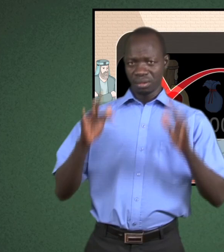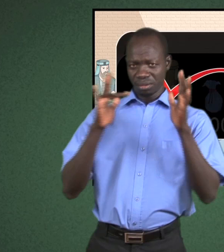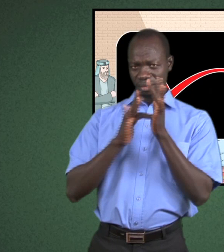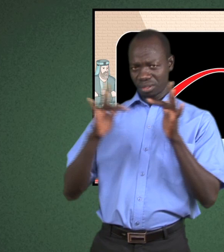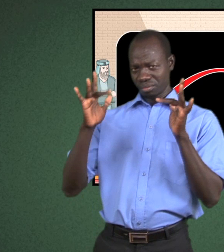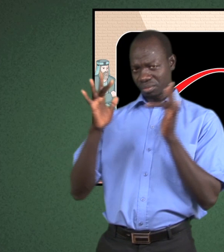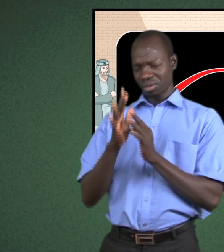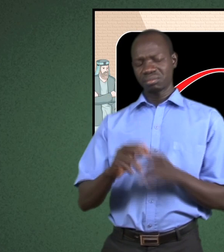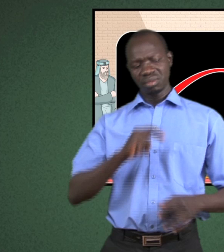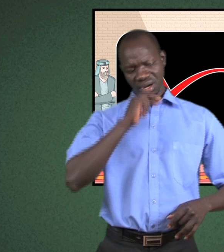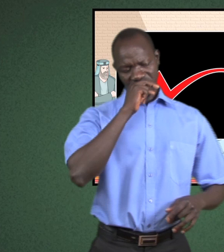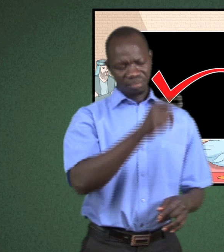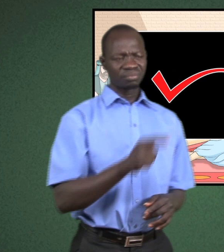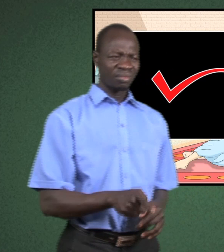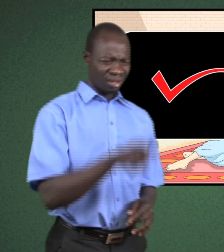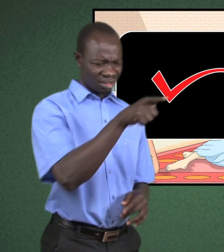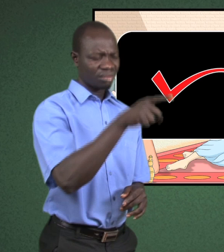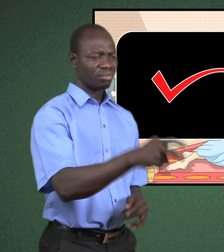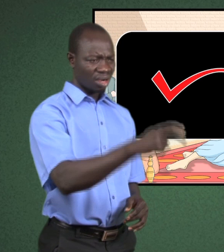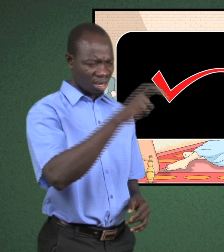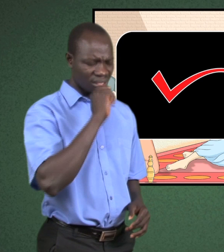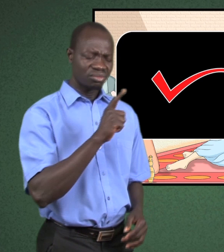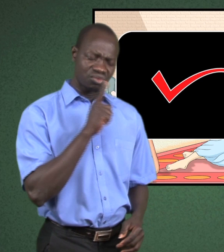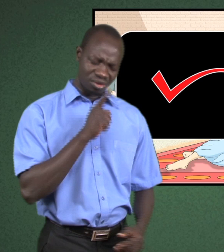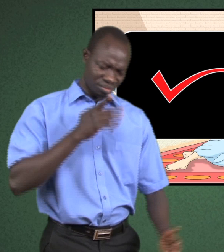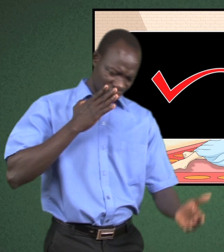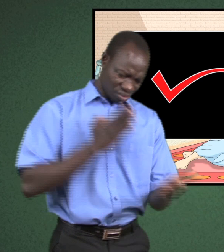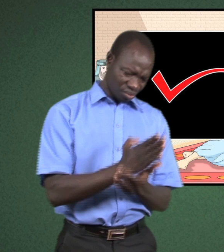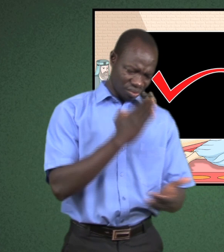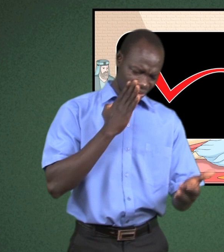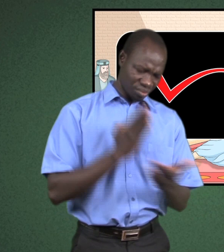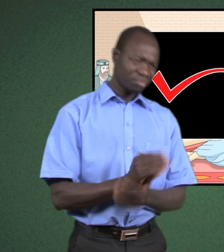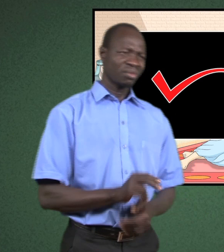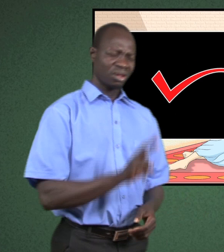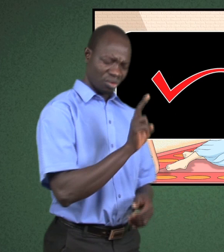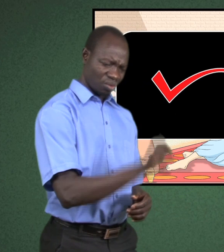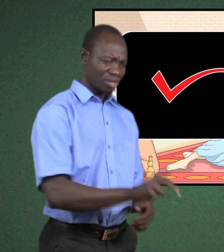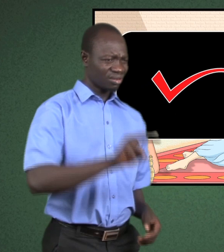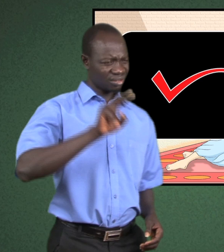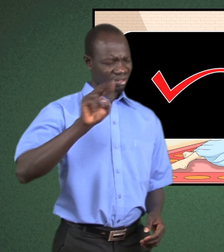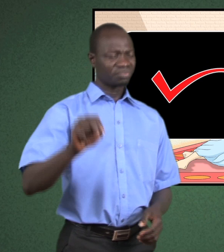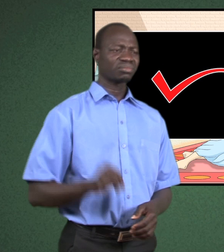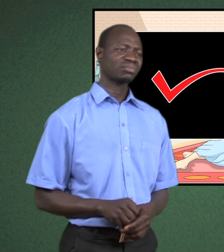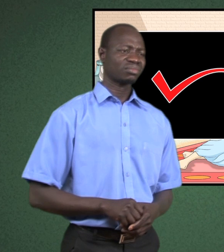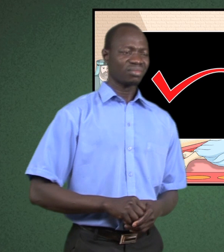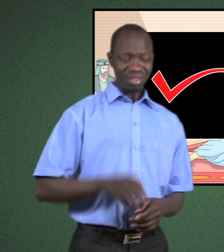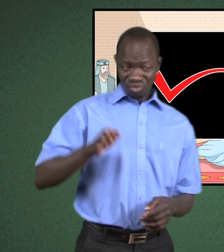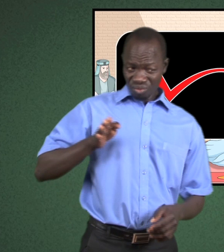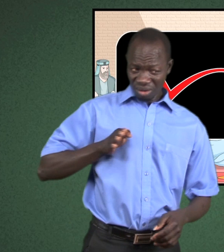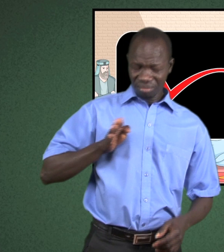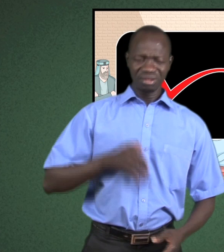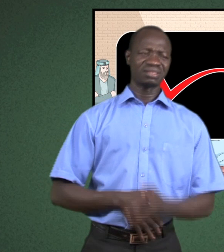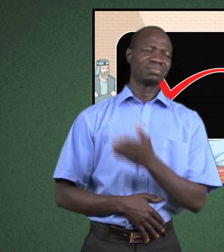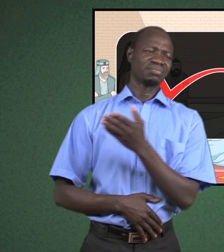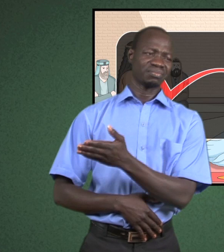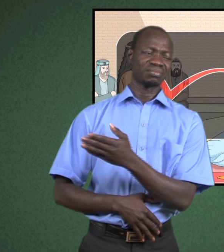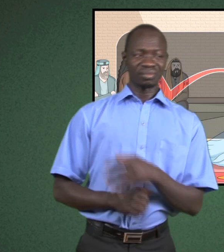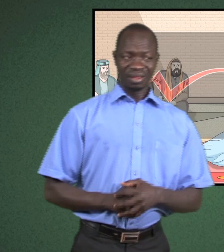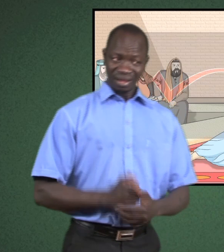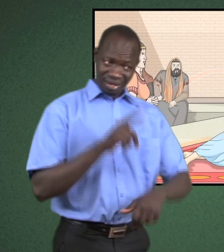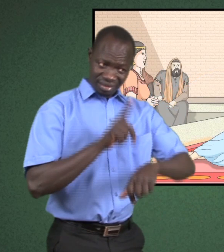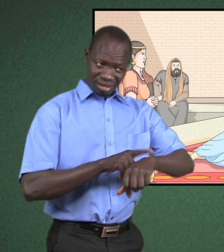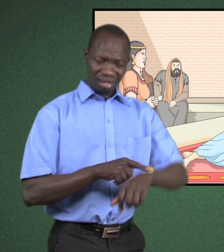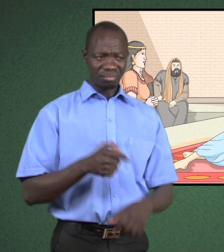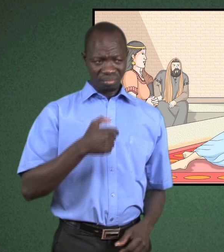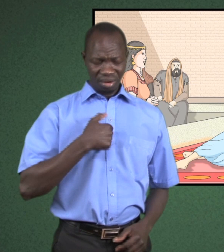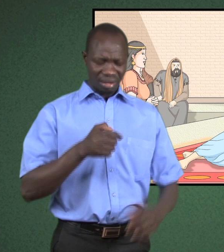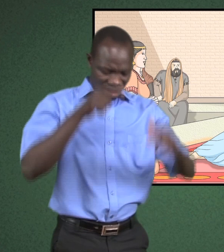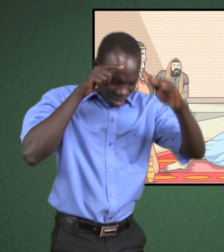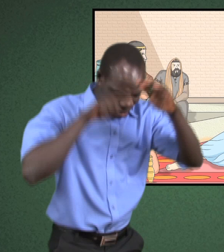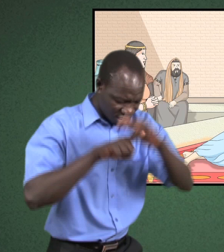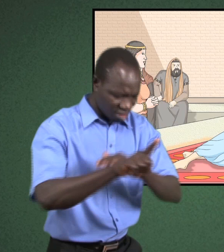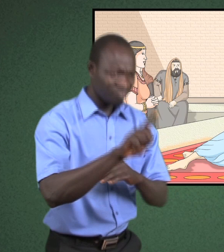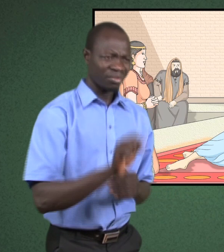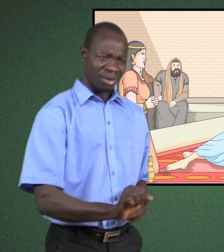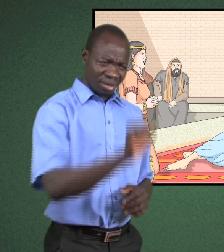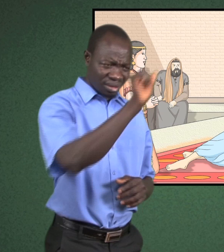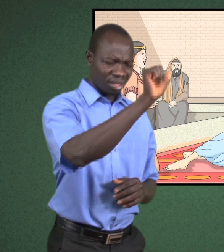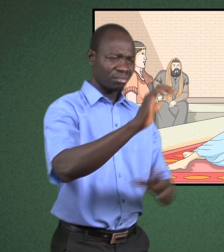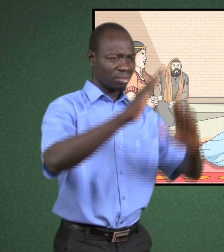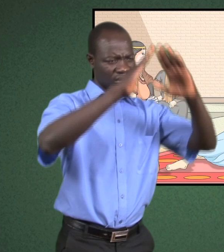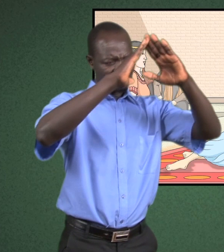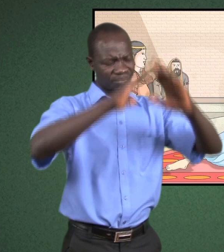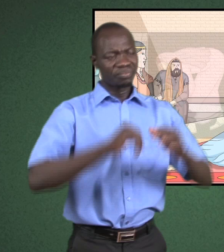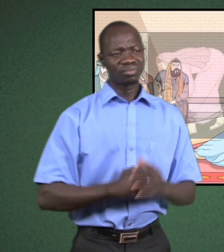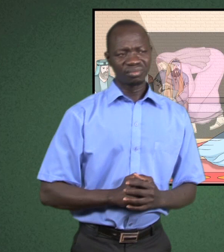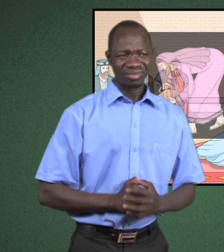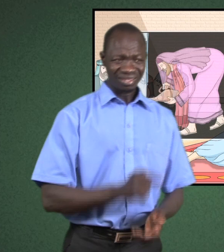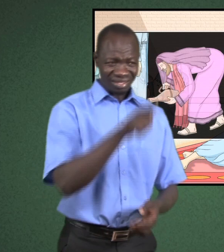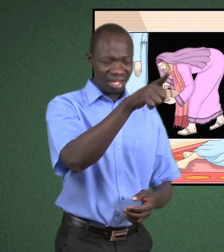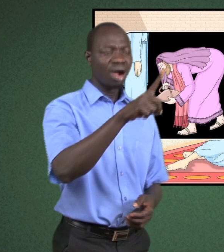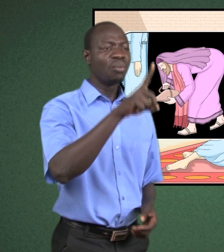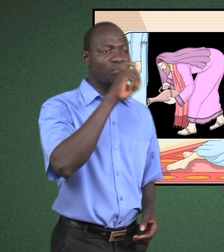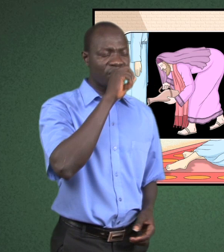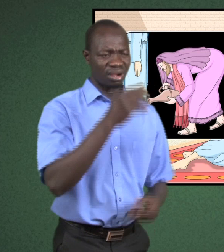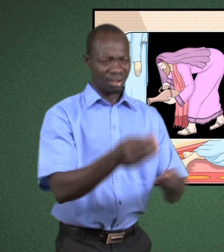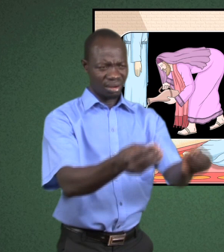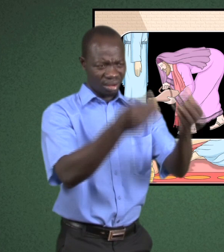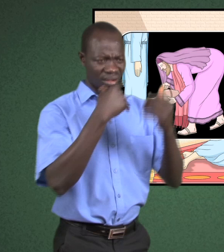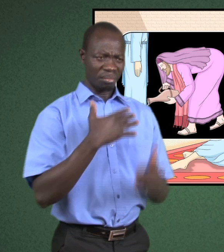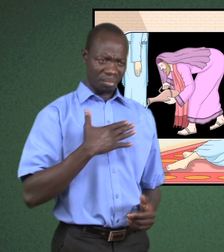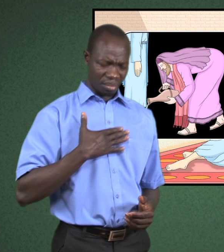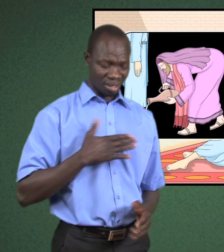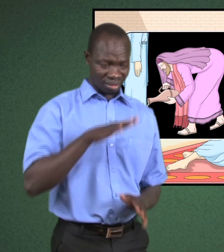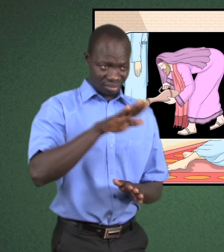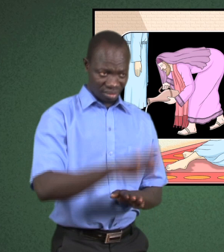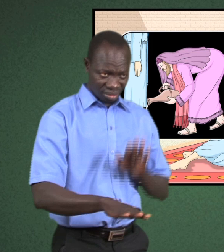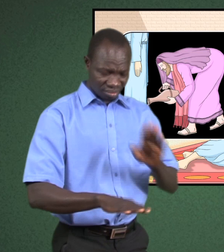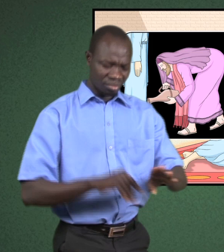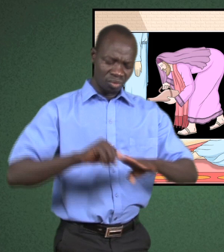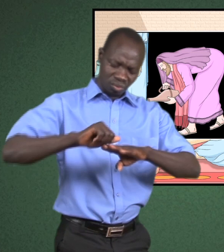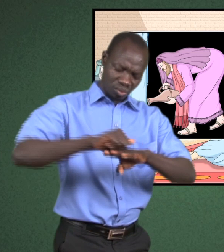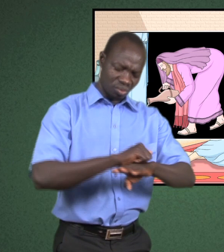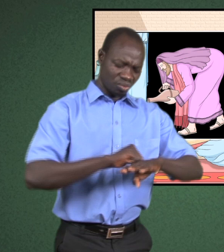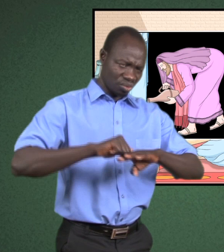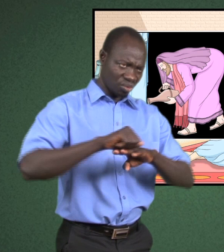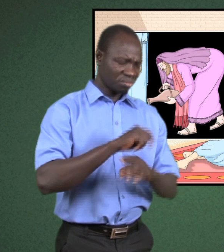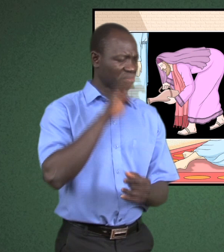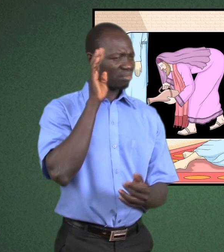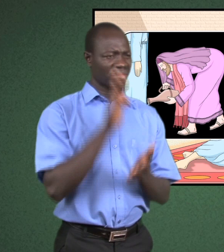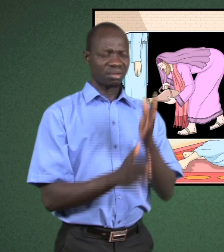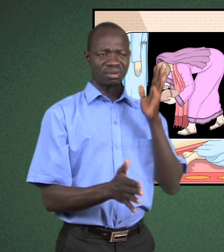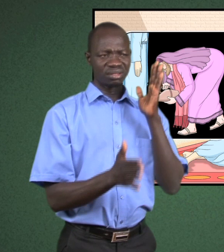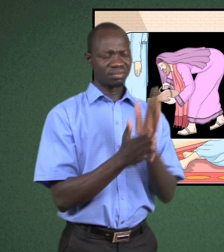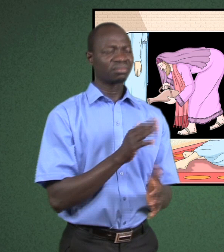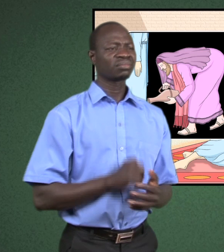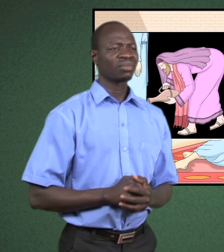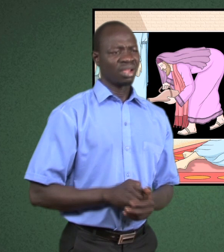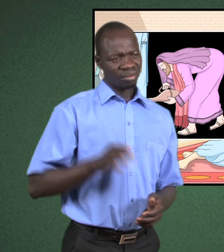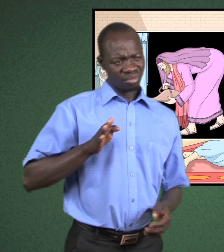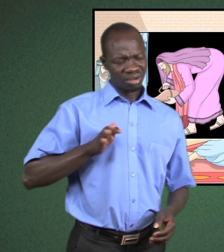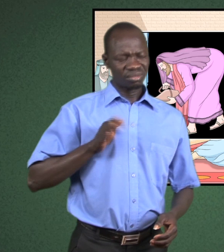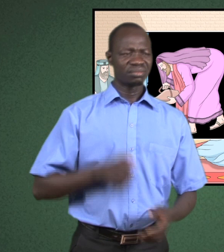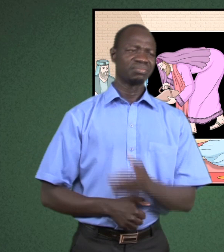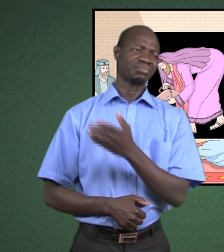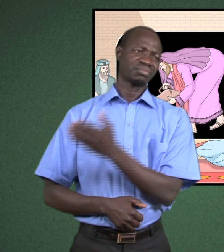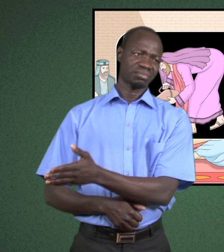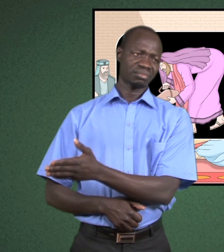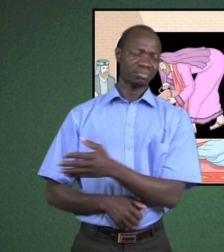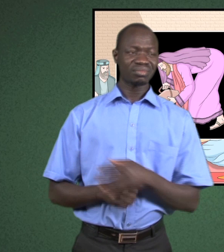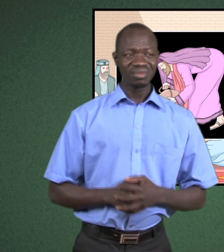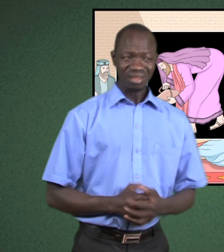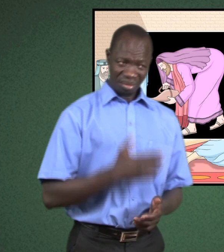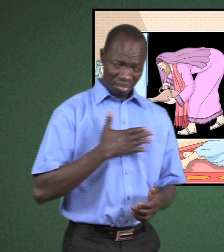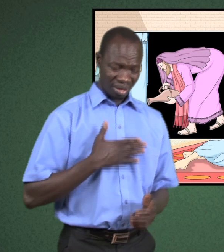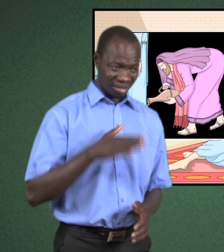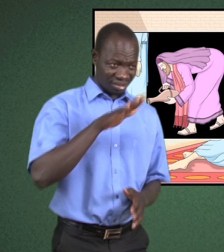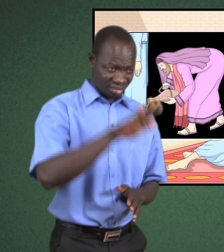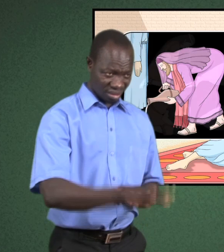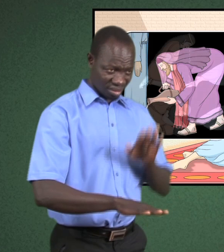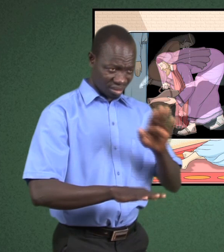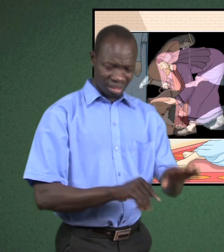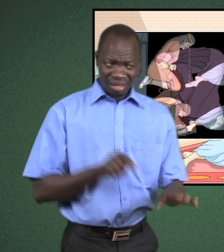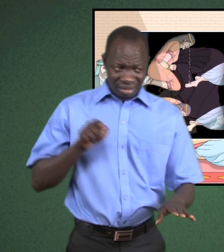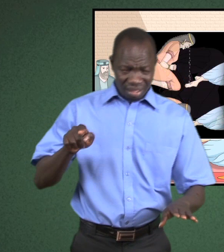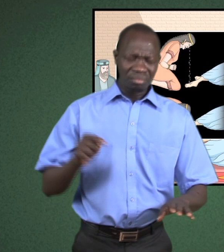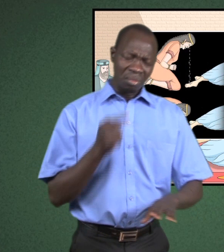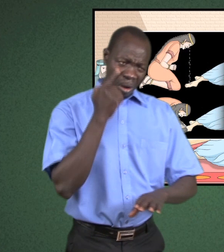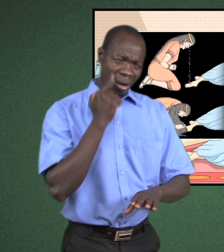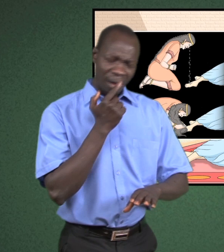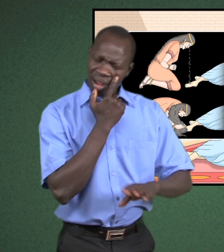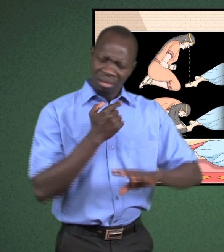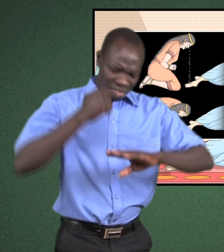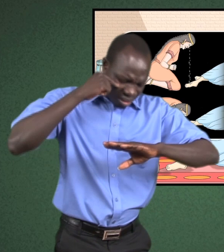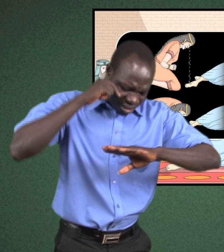“You have judged correctly,” Jesus said. And turning toward the woman, He said to Simon, “Do you see this woman?